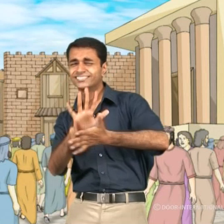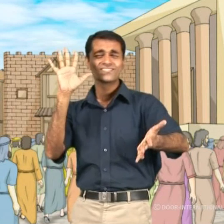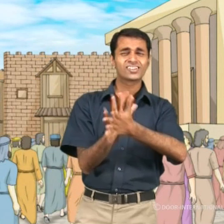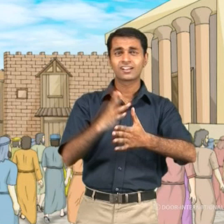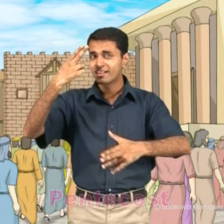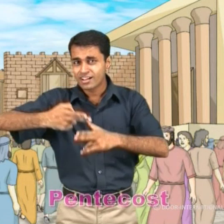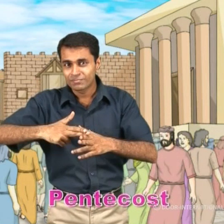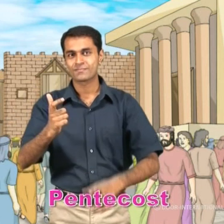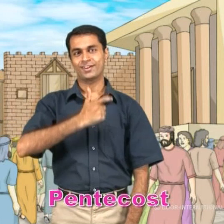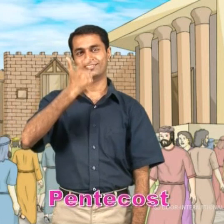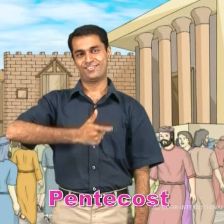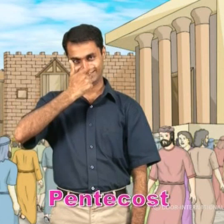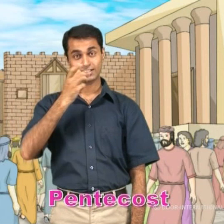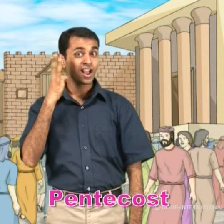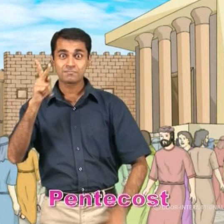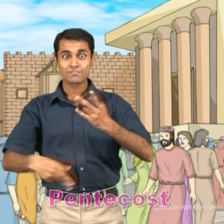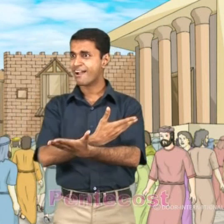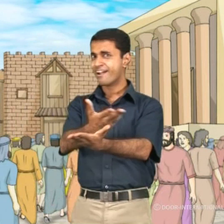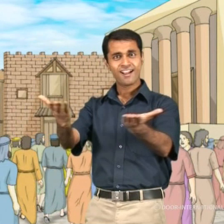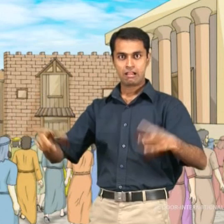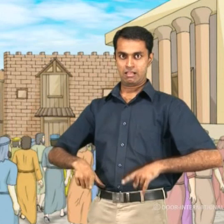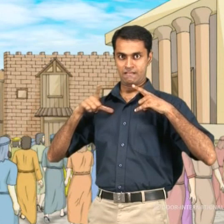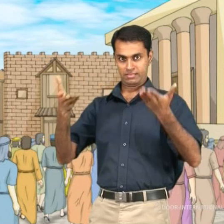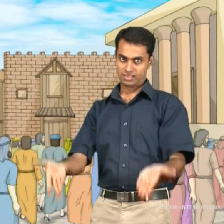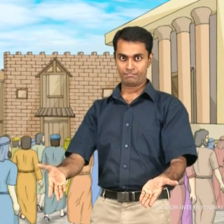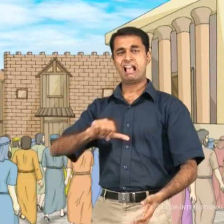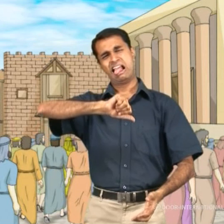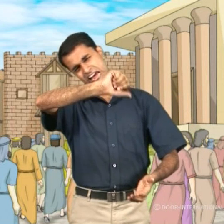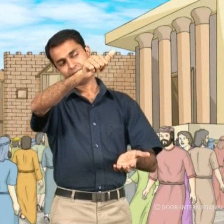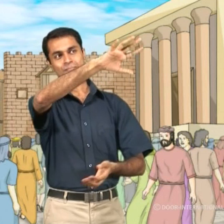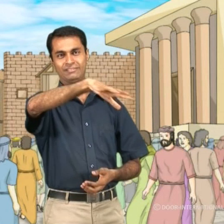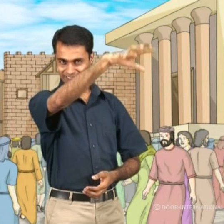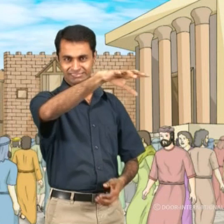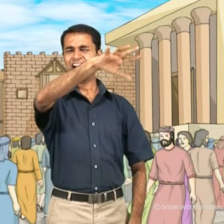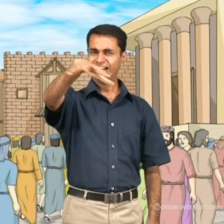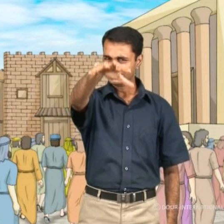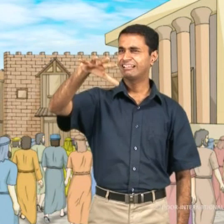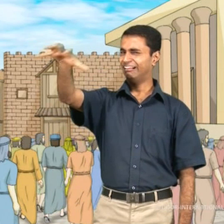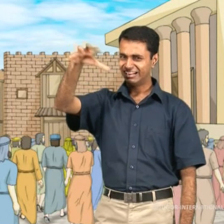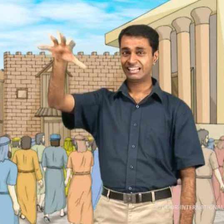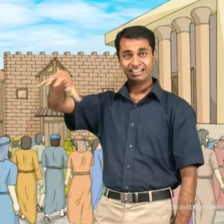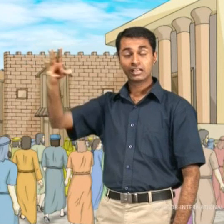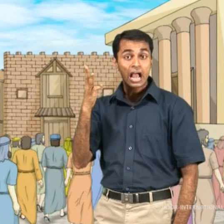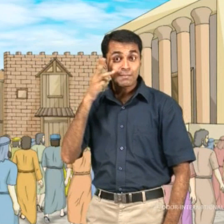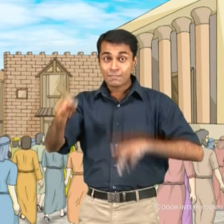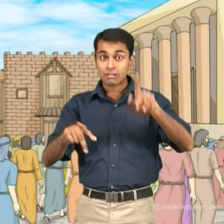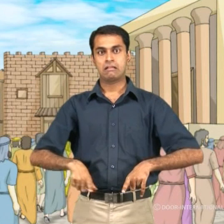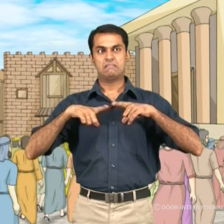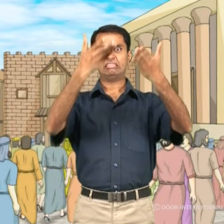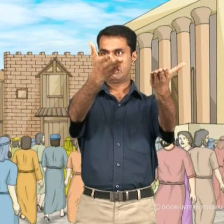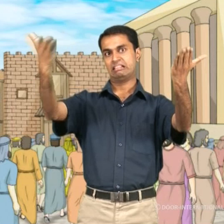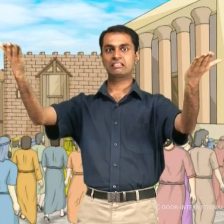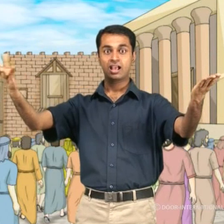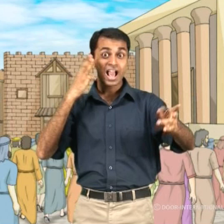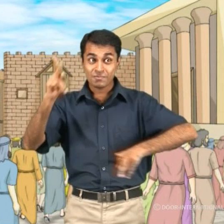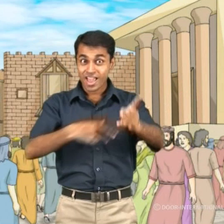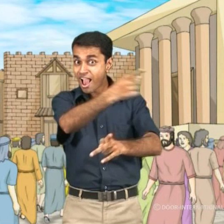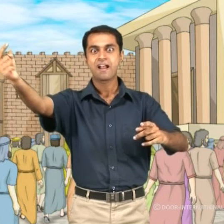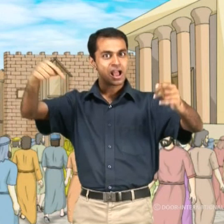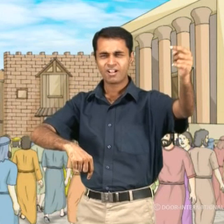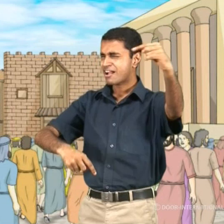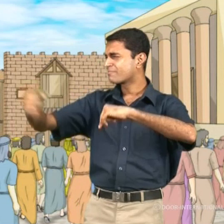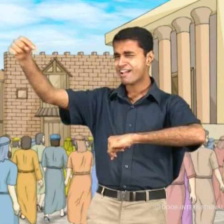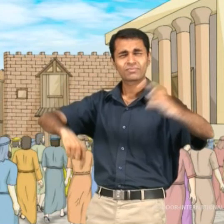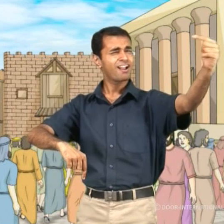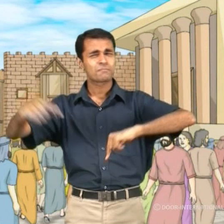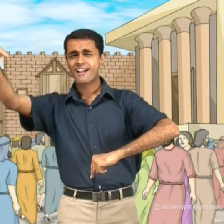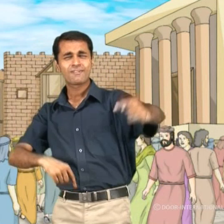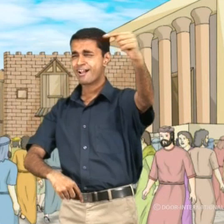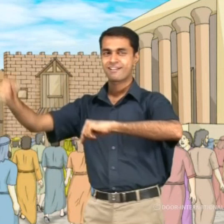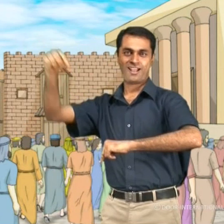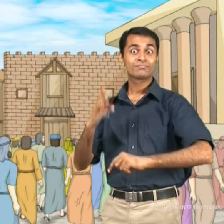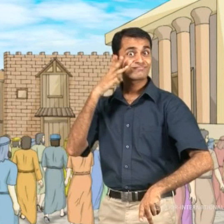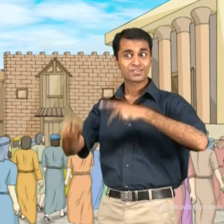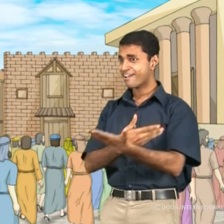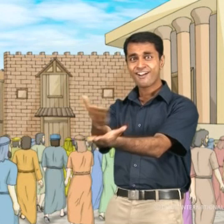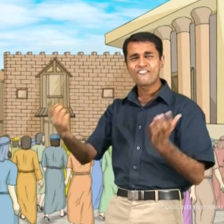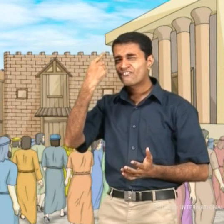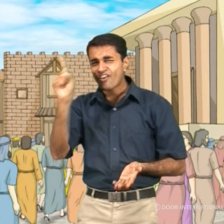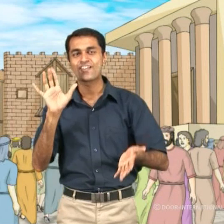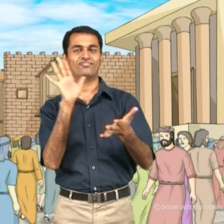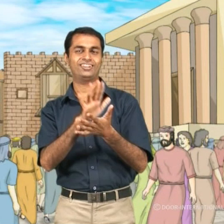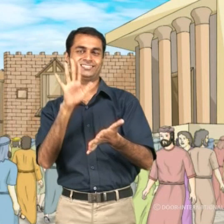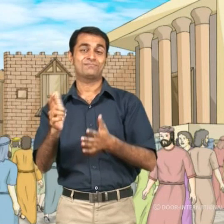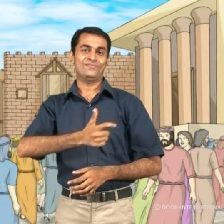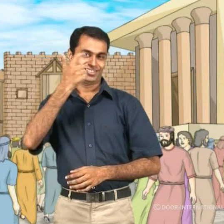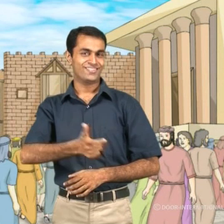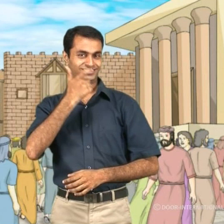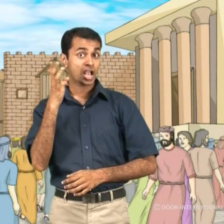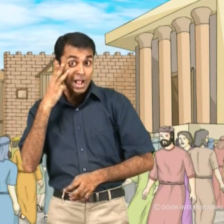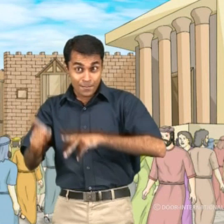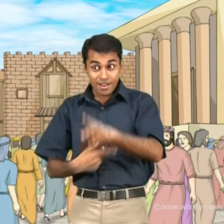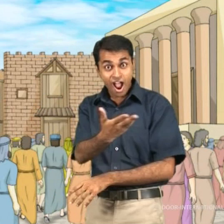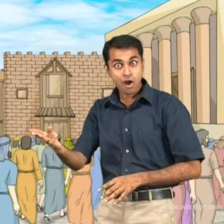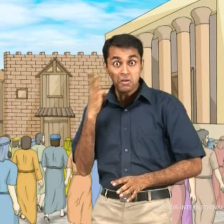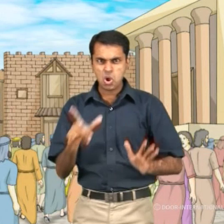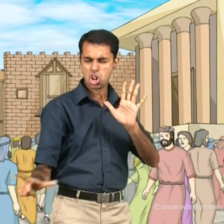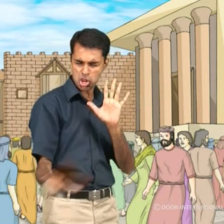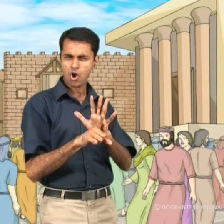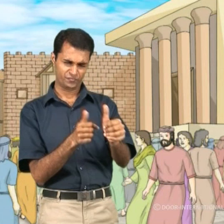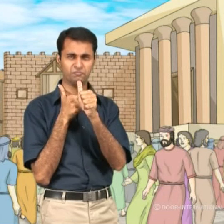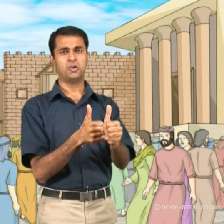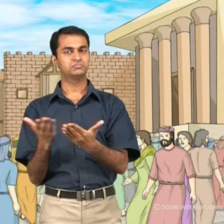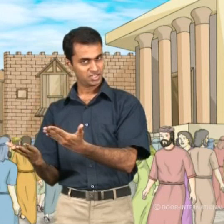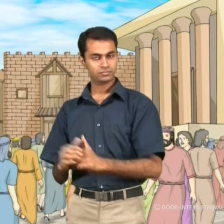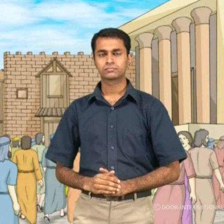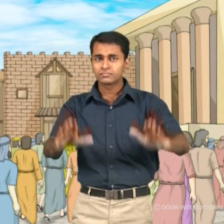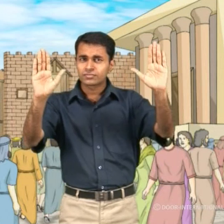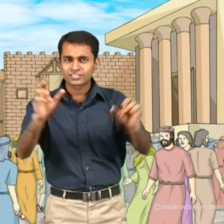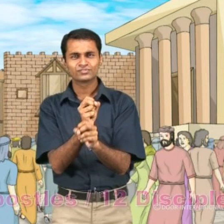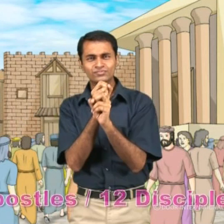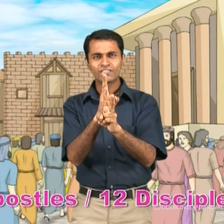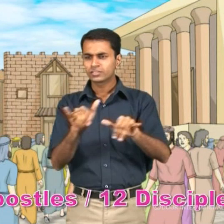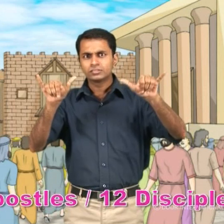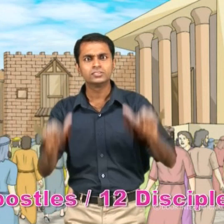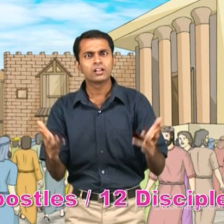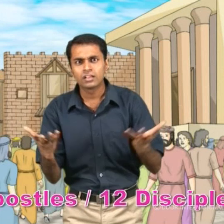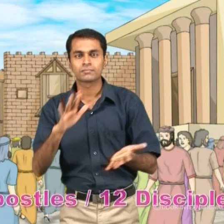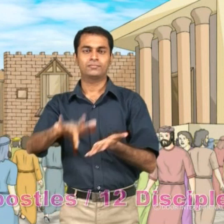When the day of Pentecost came, they were all together in one place.